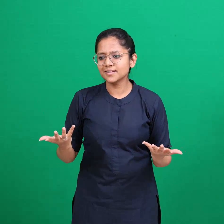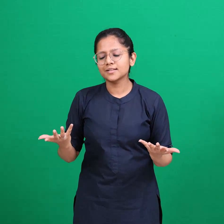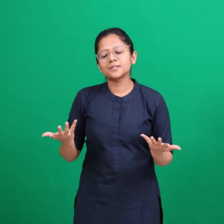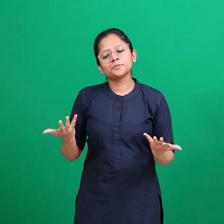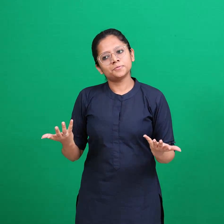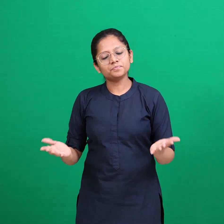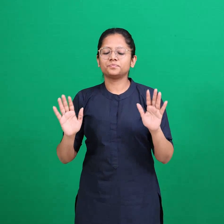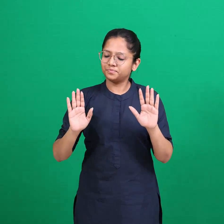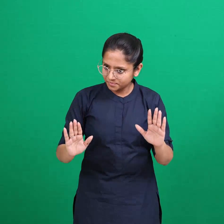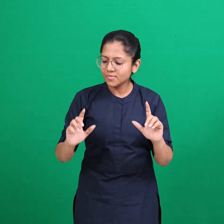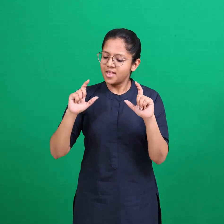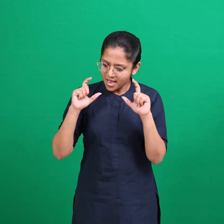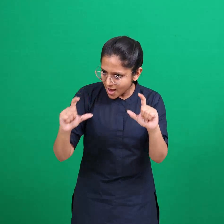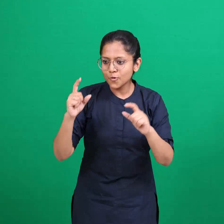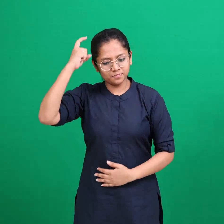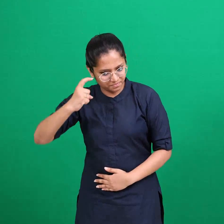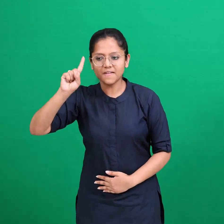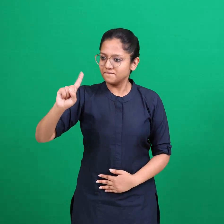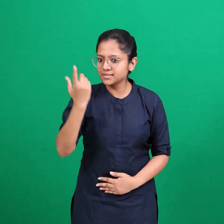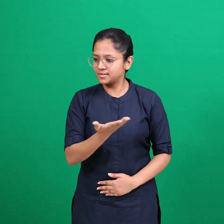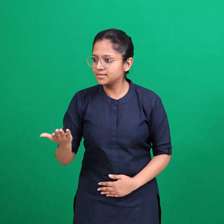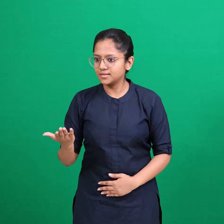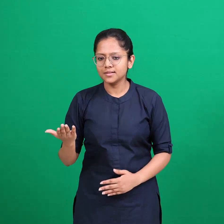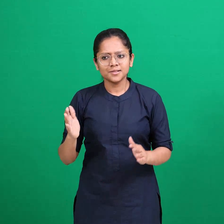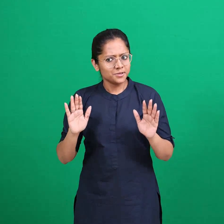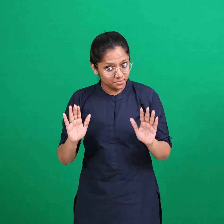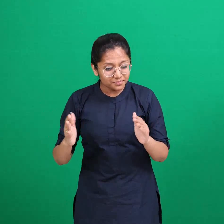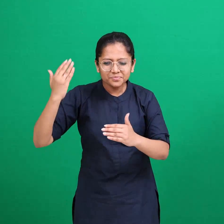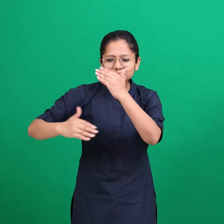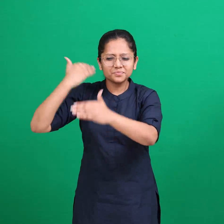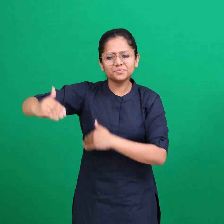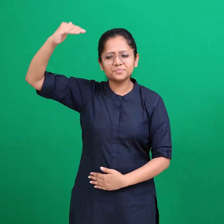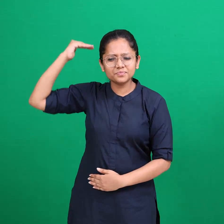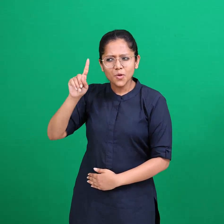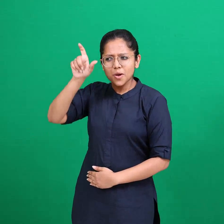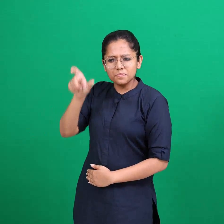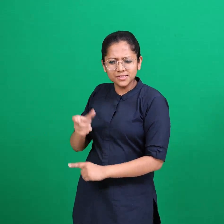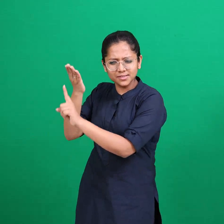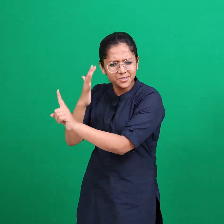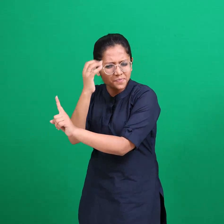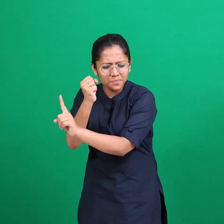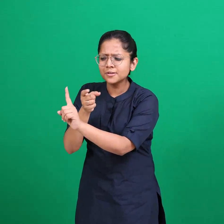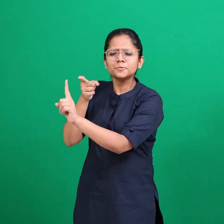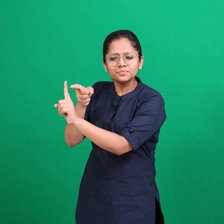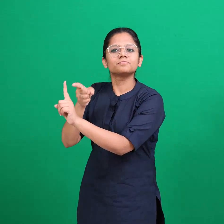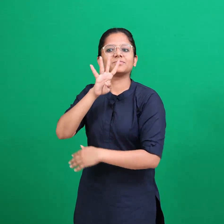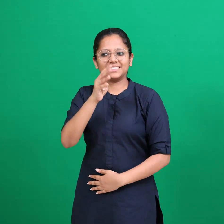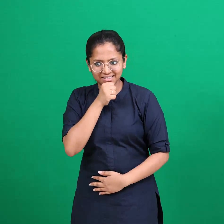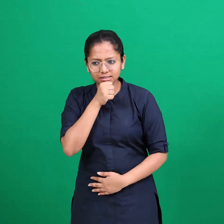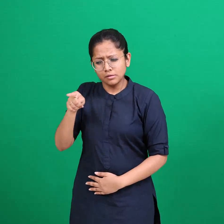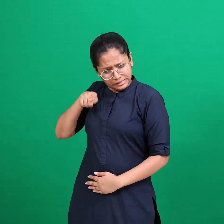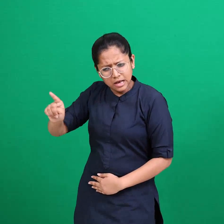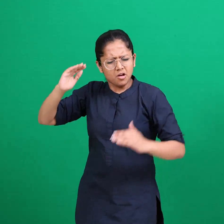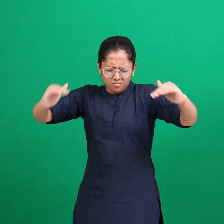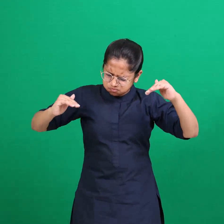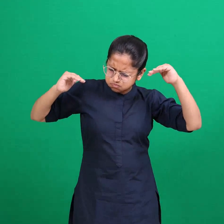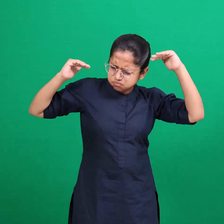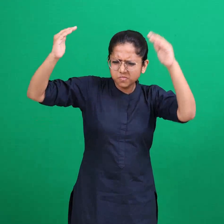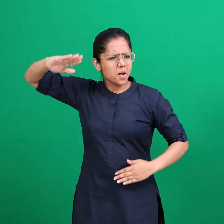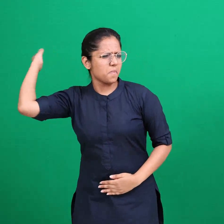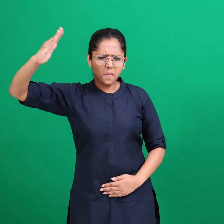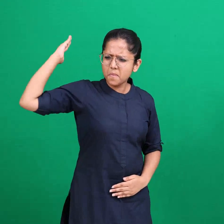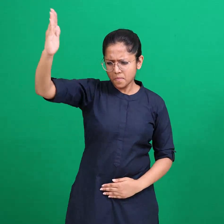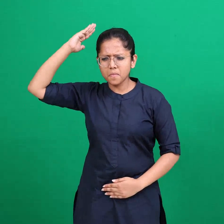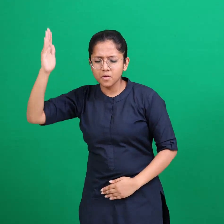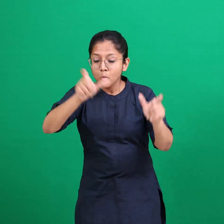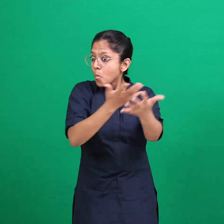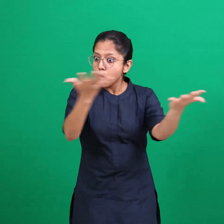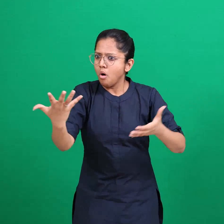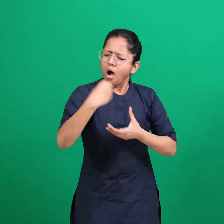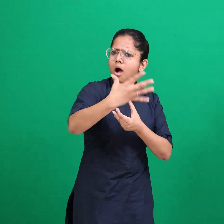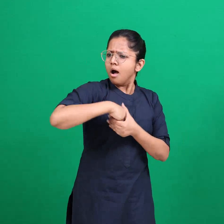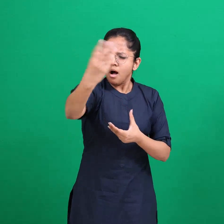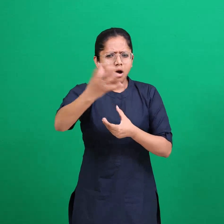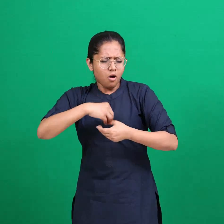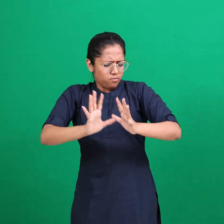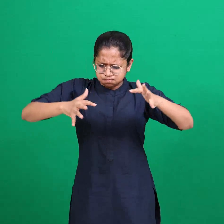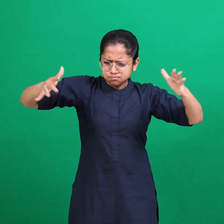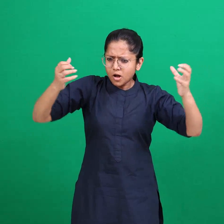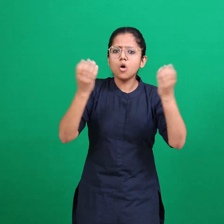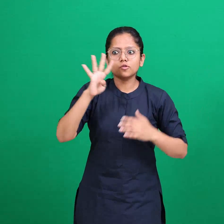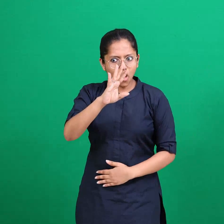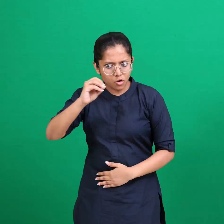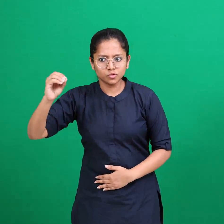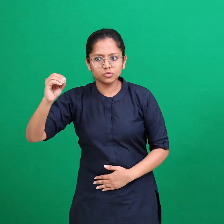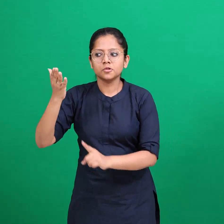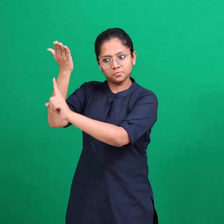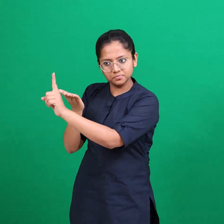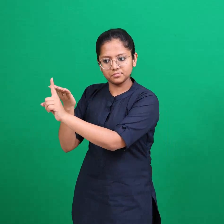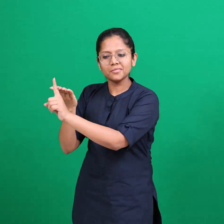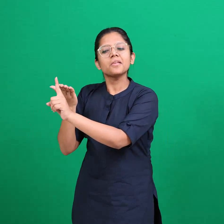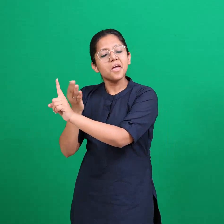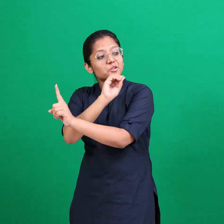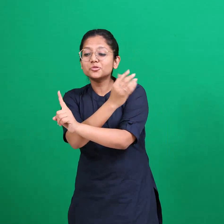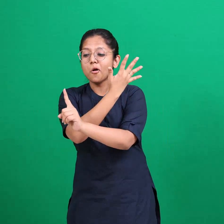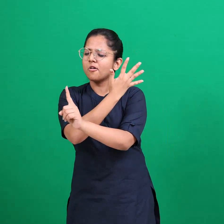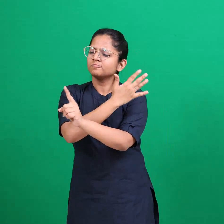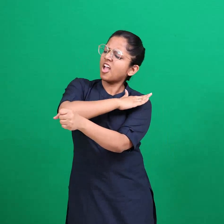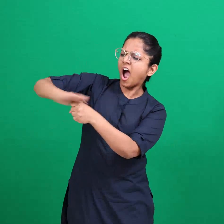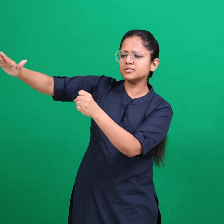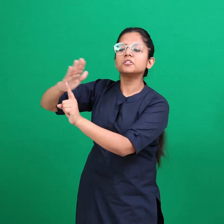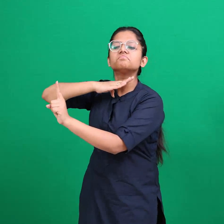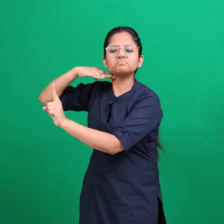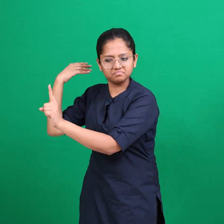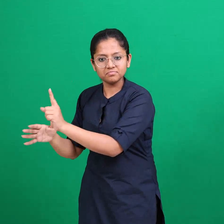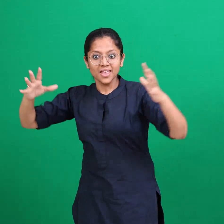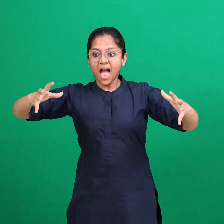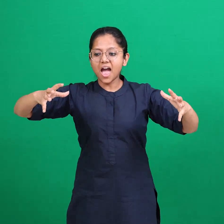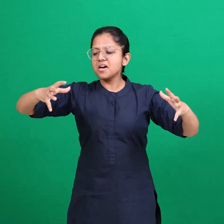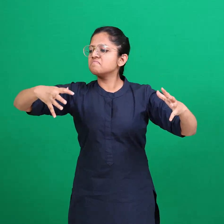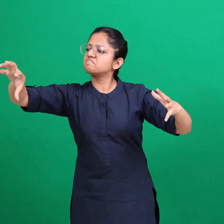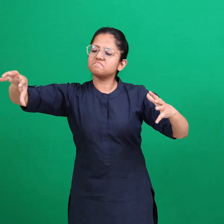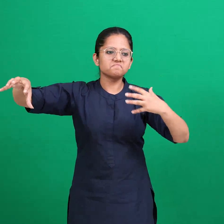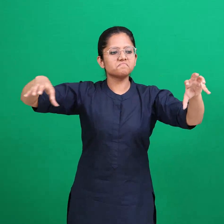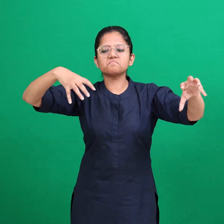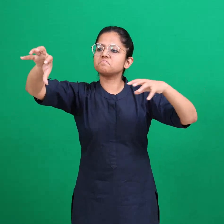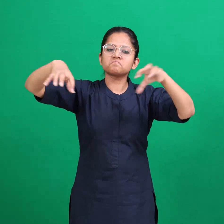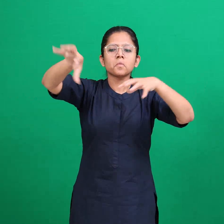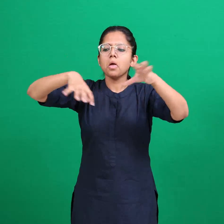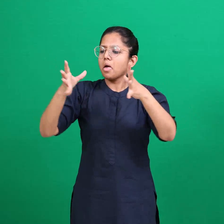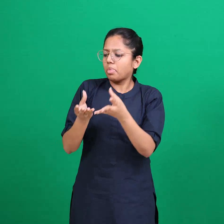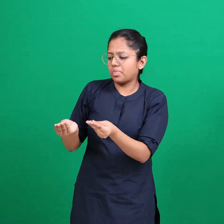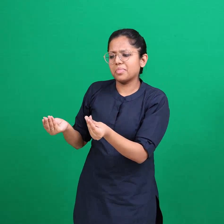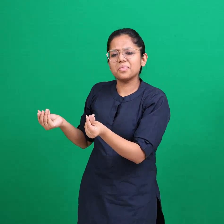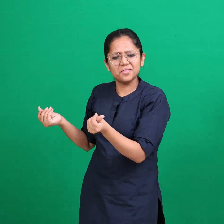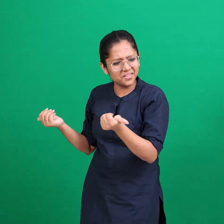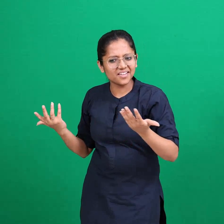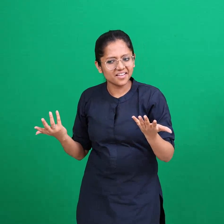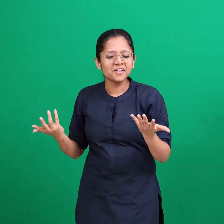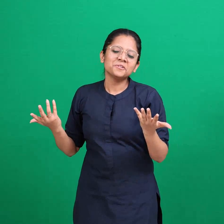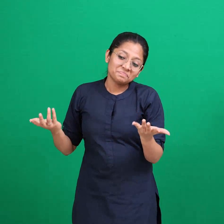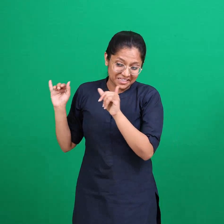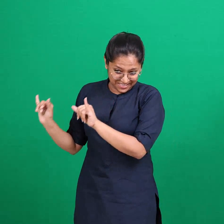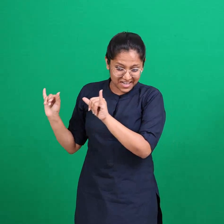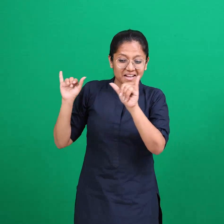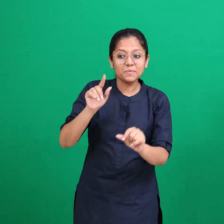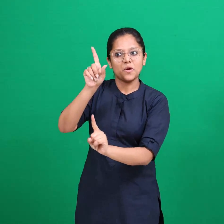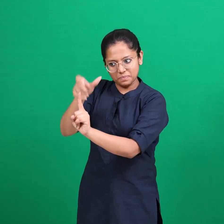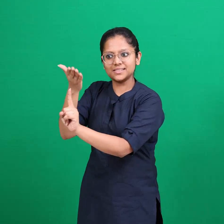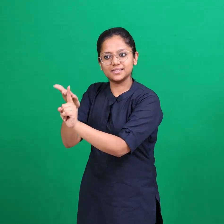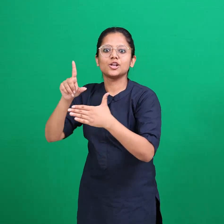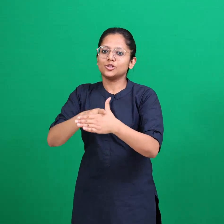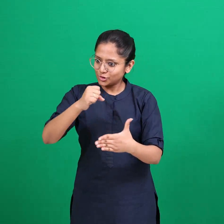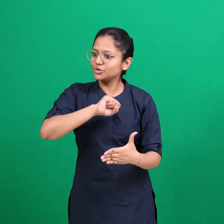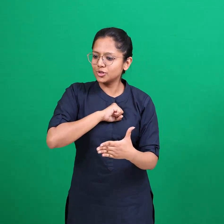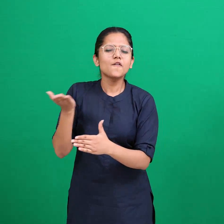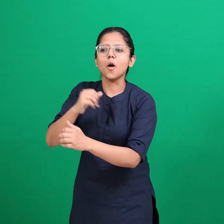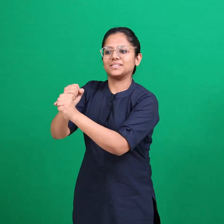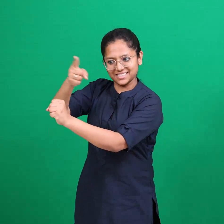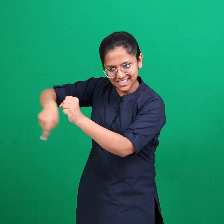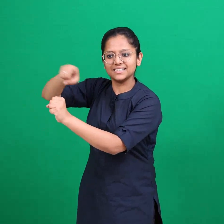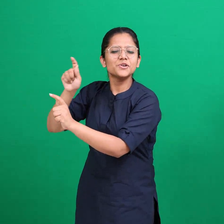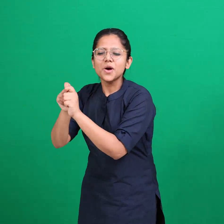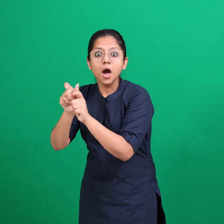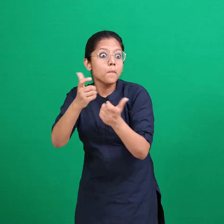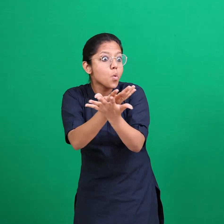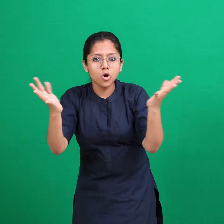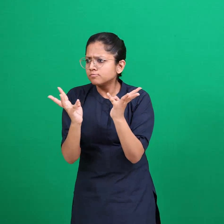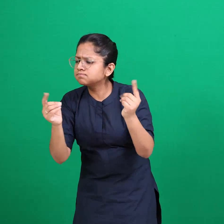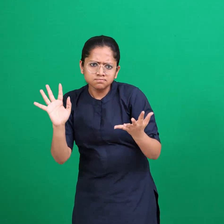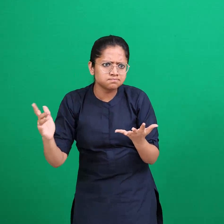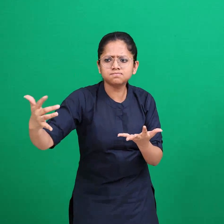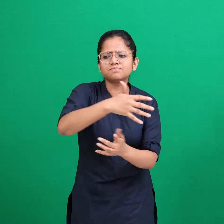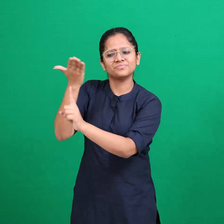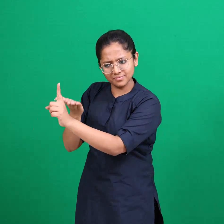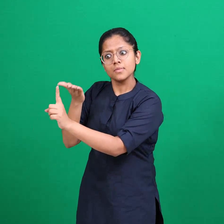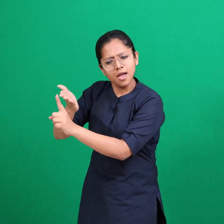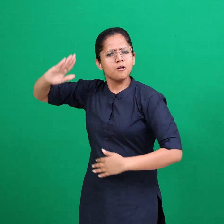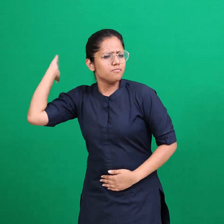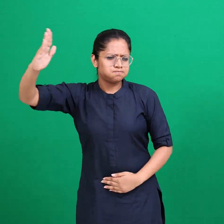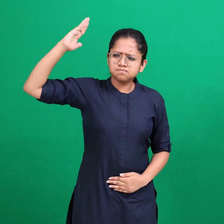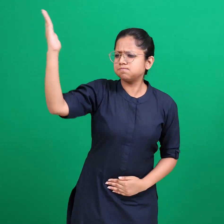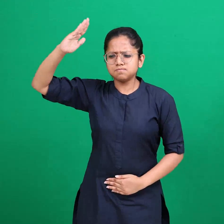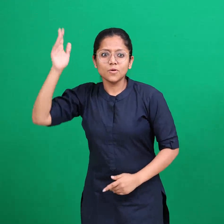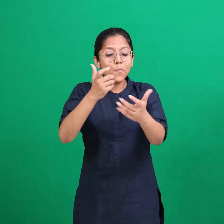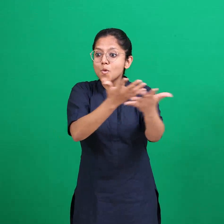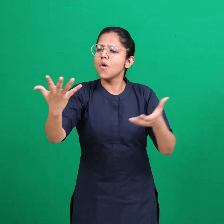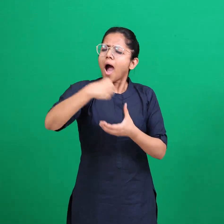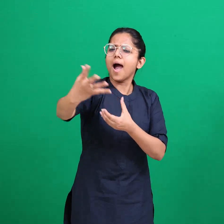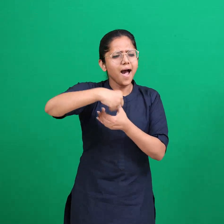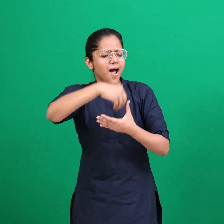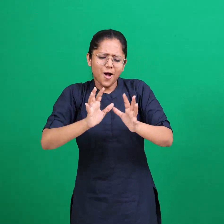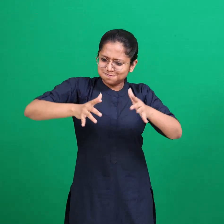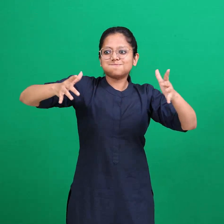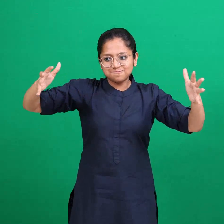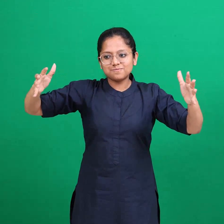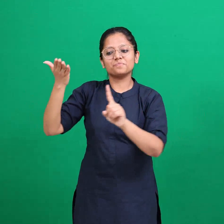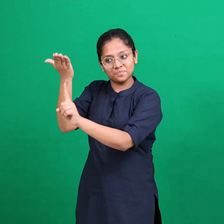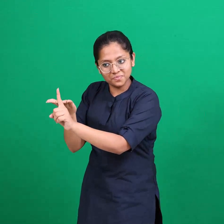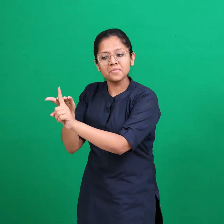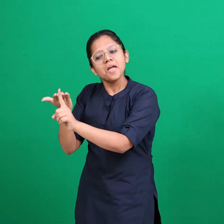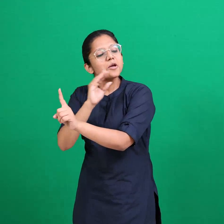"Men of Israel," he said, "consider carefully what you are about to do to these men. Some time ago Theudas rose up, claiming to be somebody, and about four hundred men joined him.